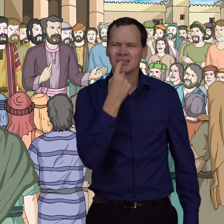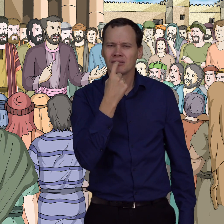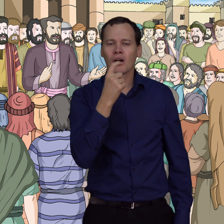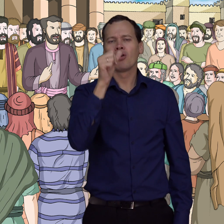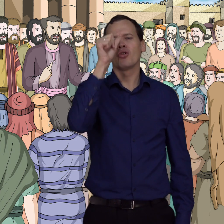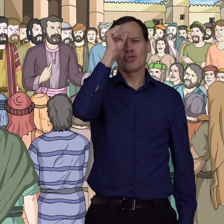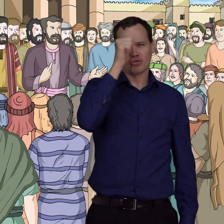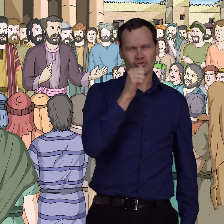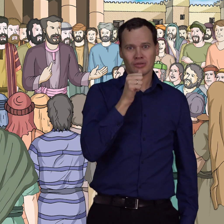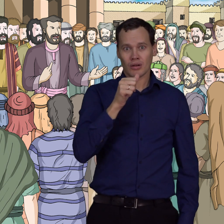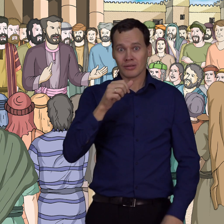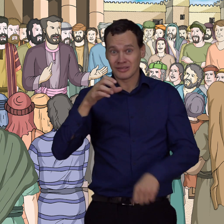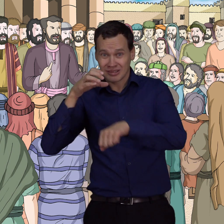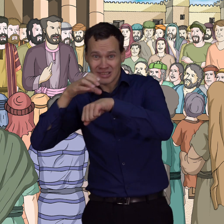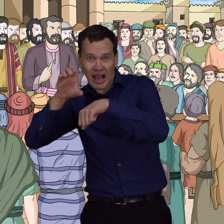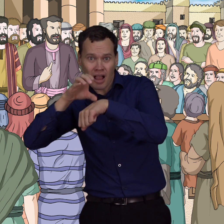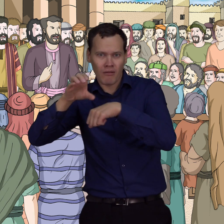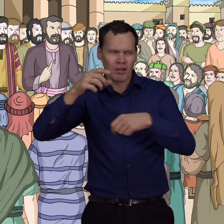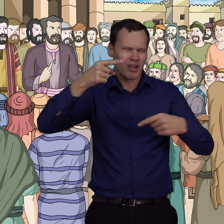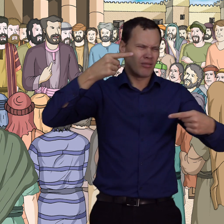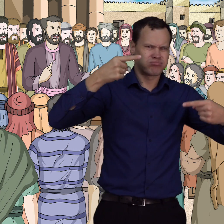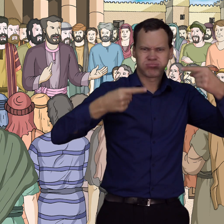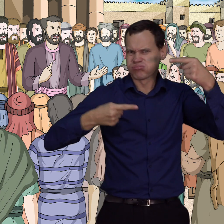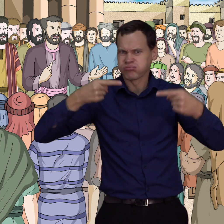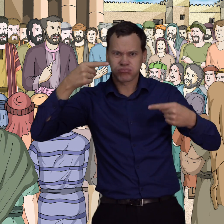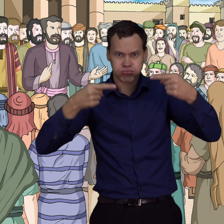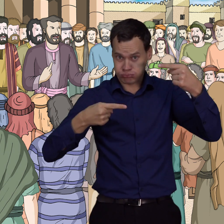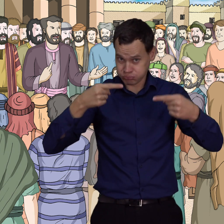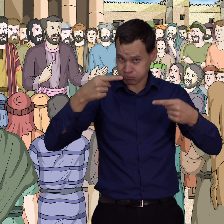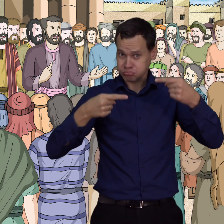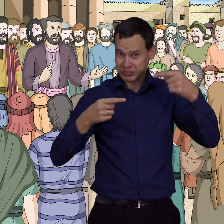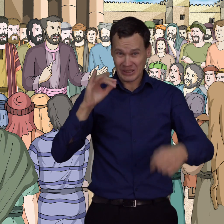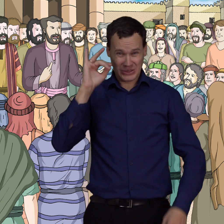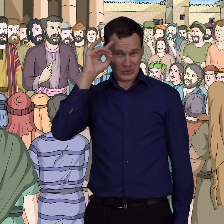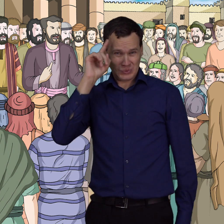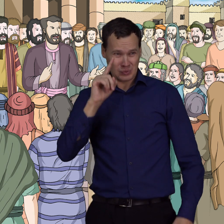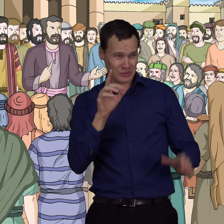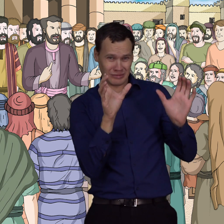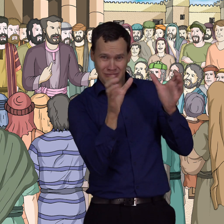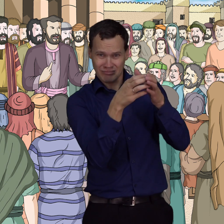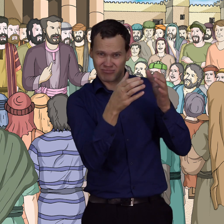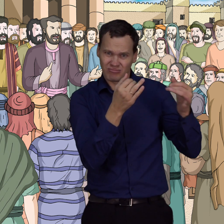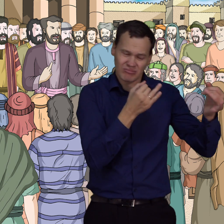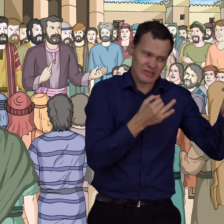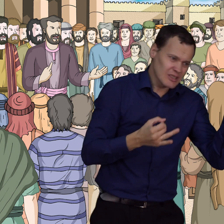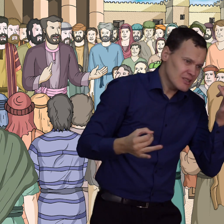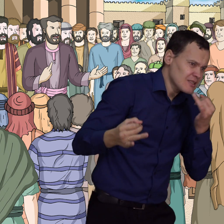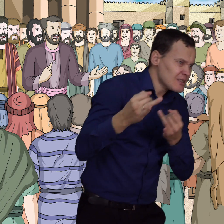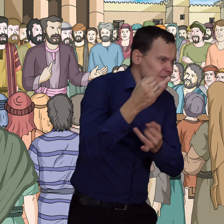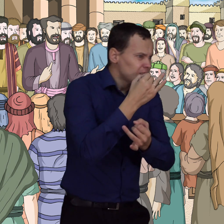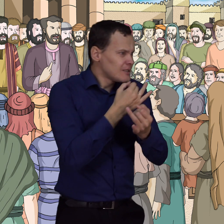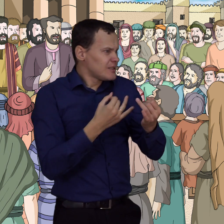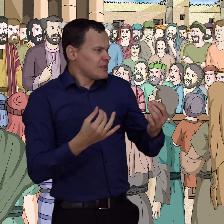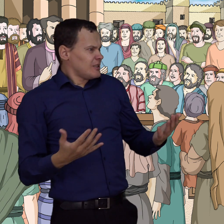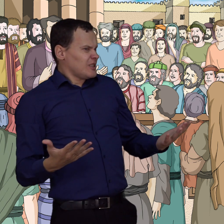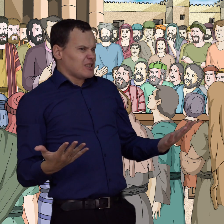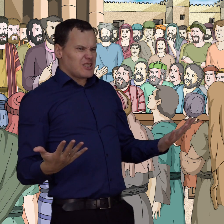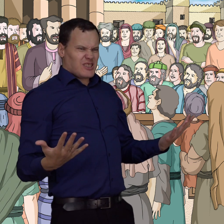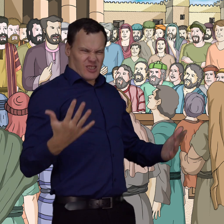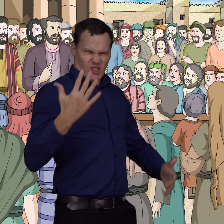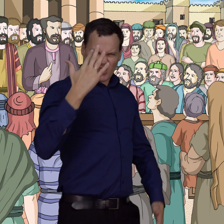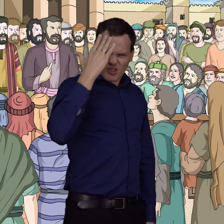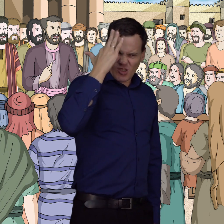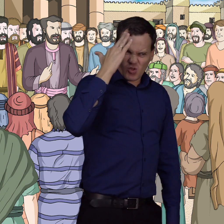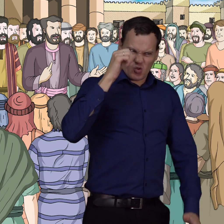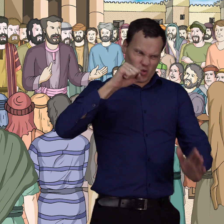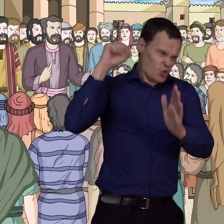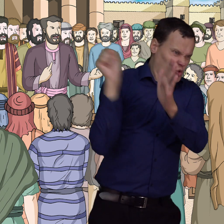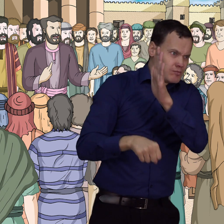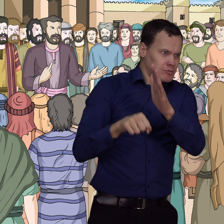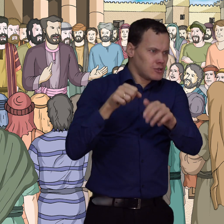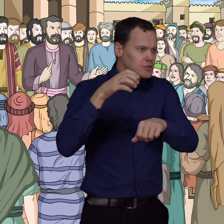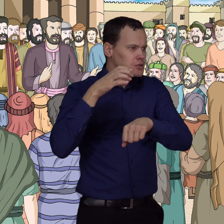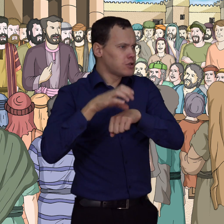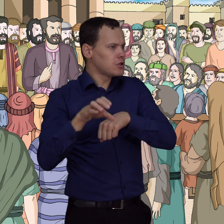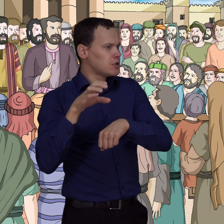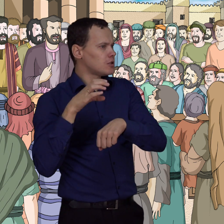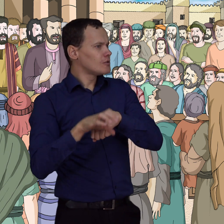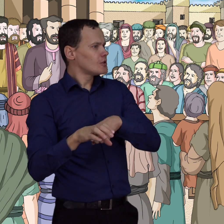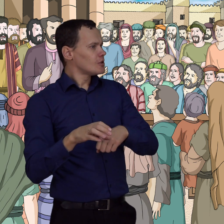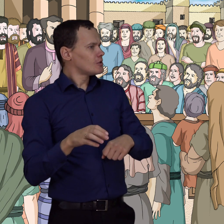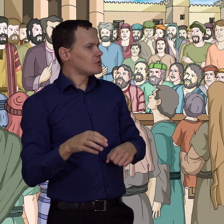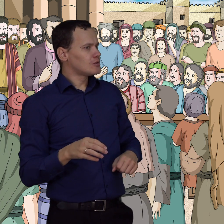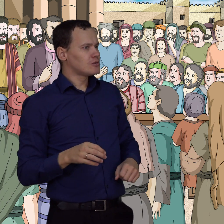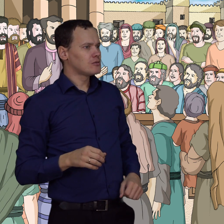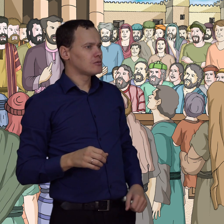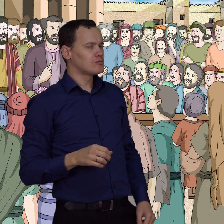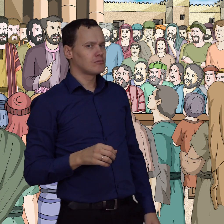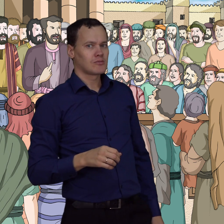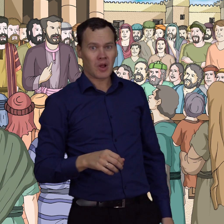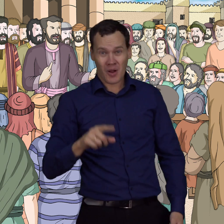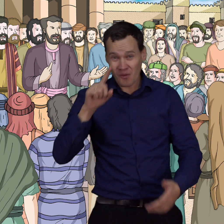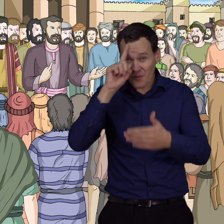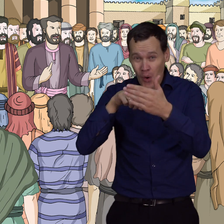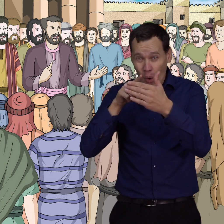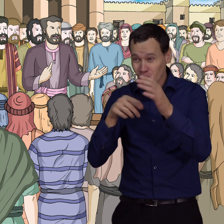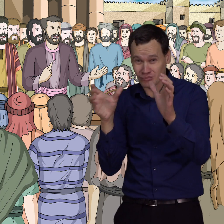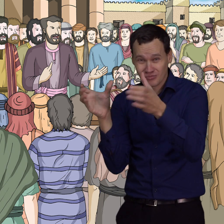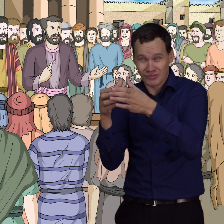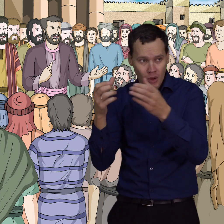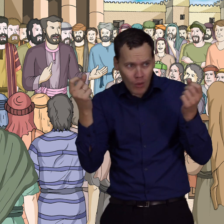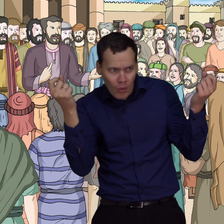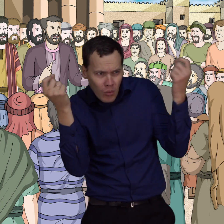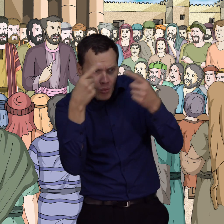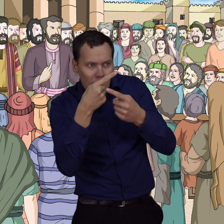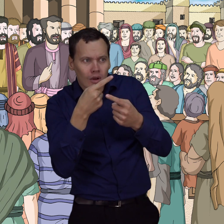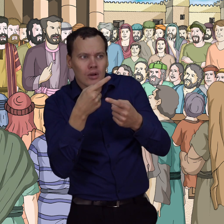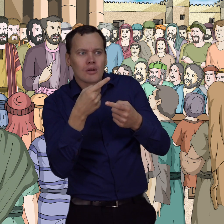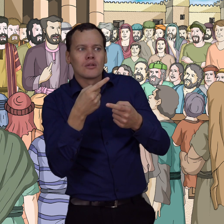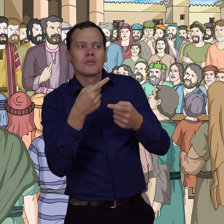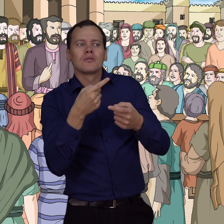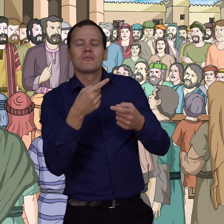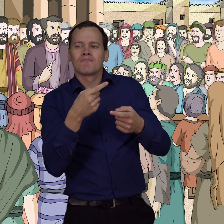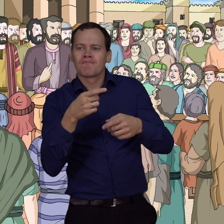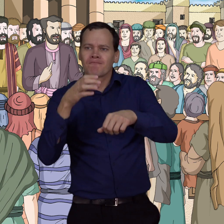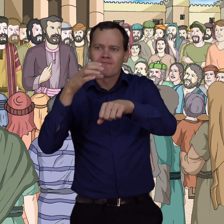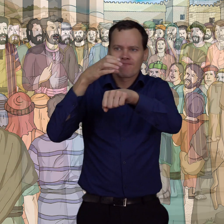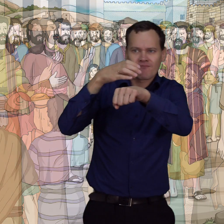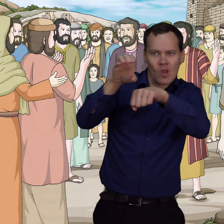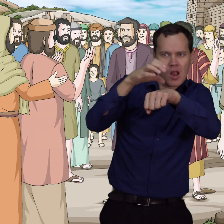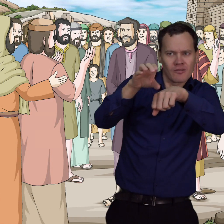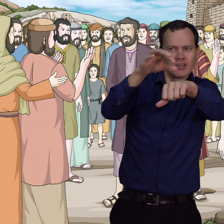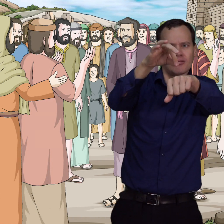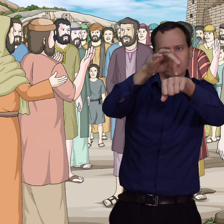He talked and debated with the Grecian Jews, but they tried to kill him.